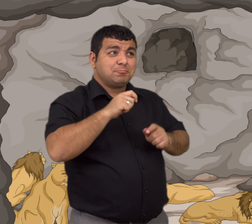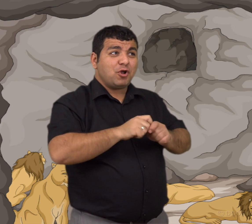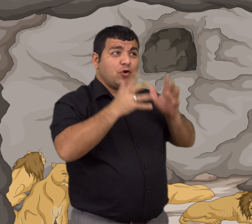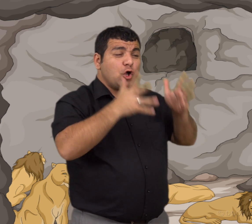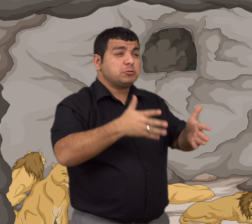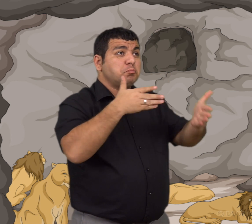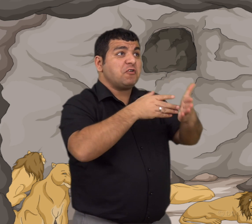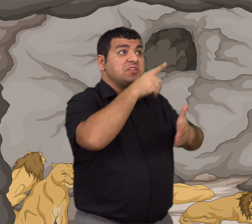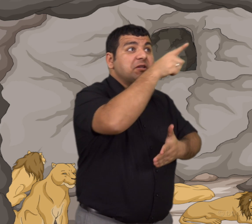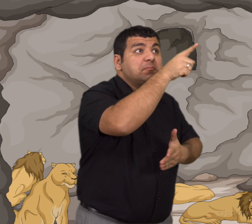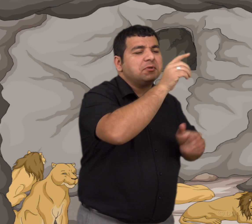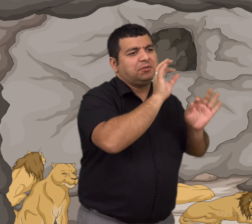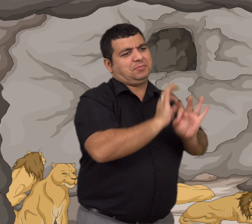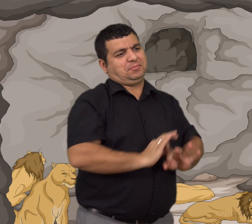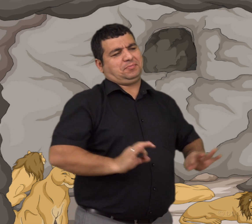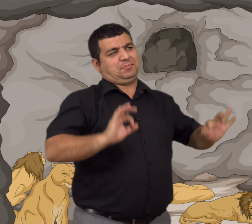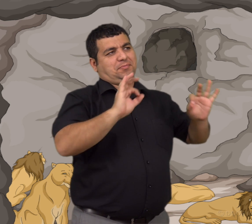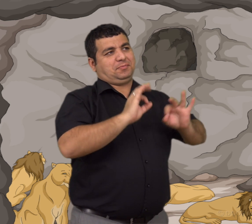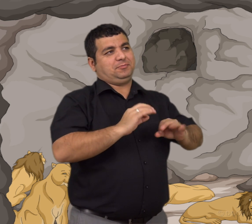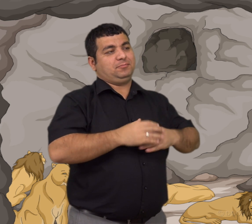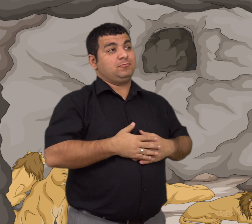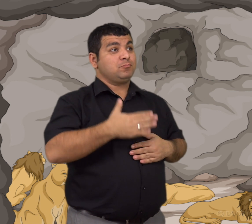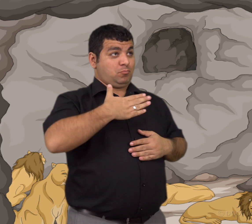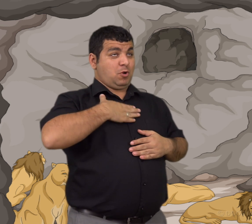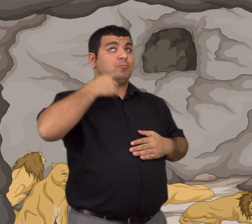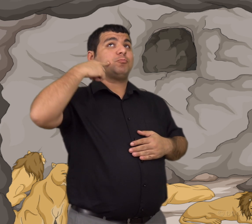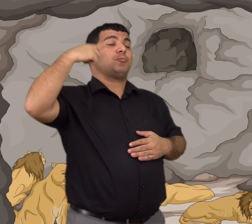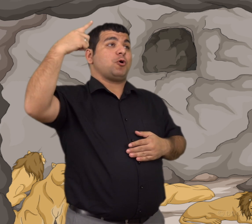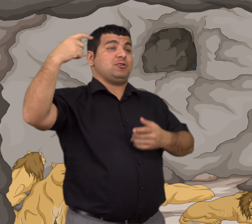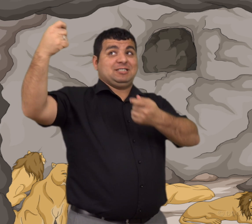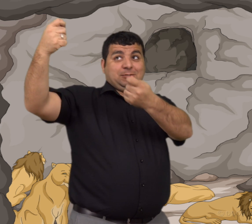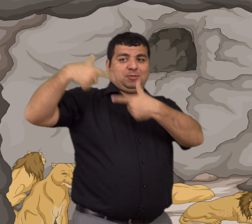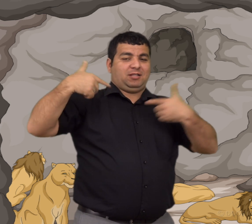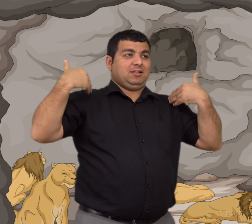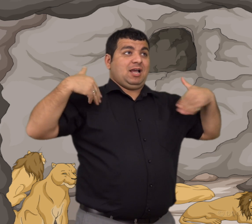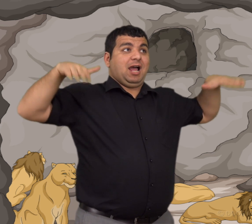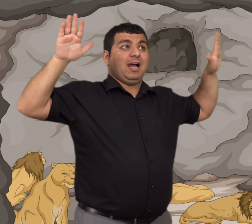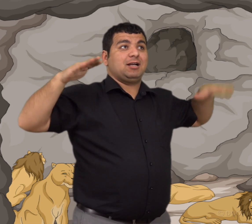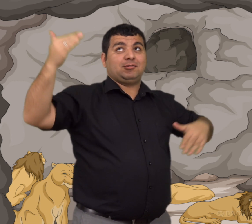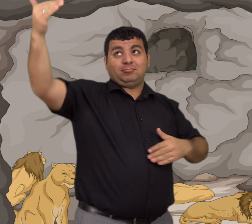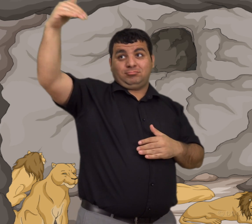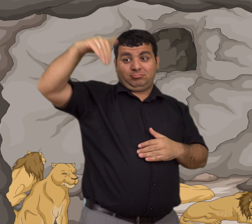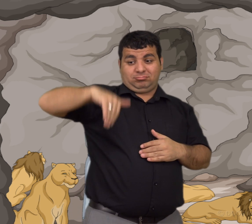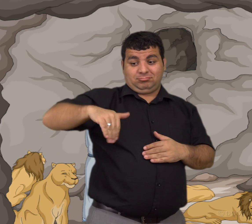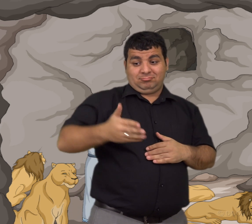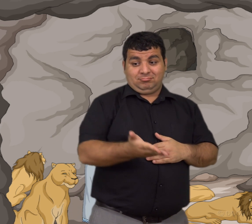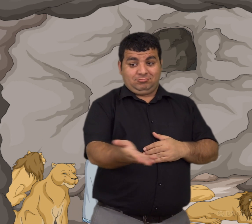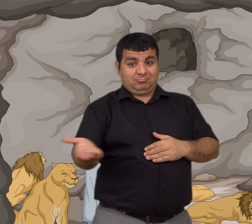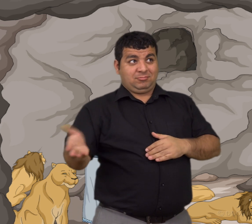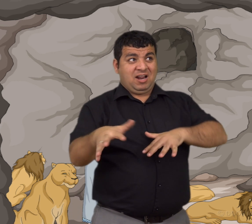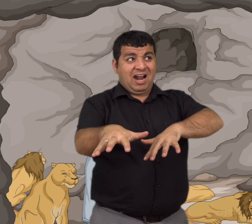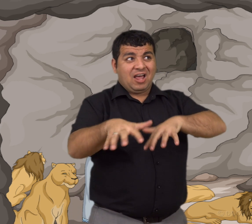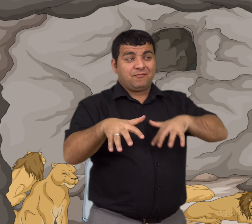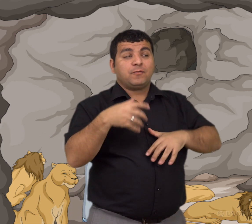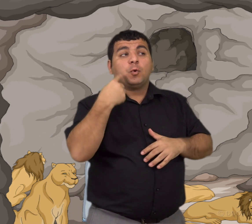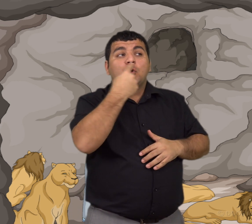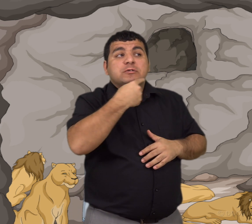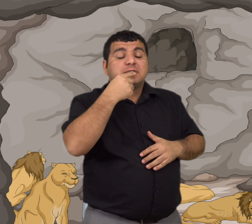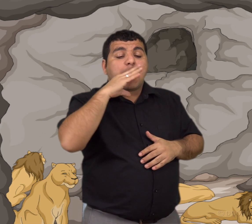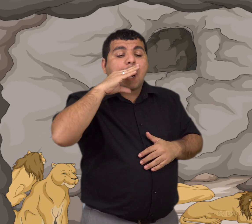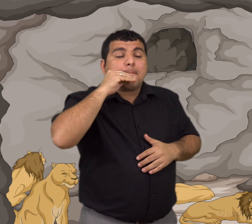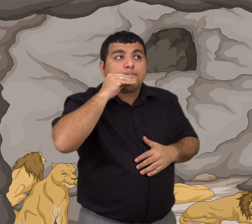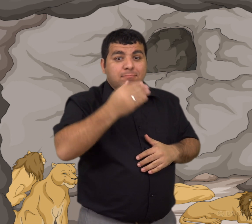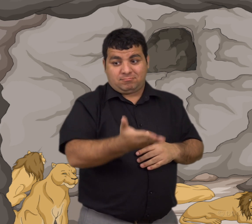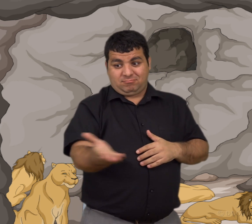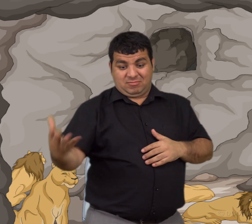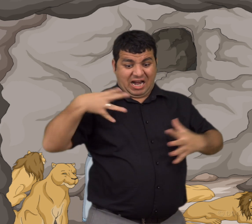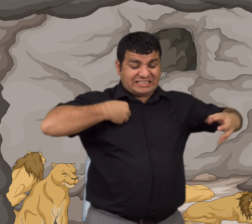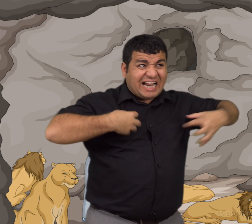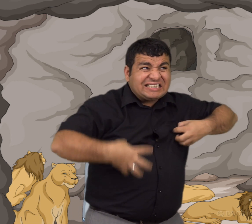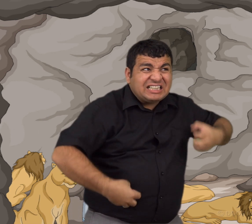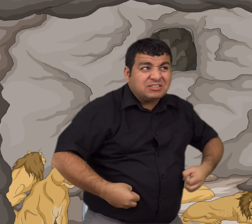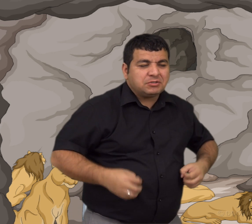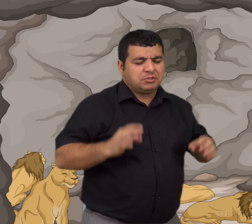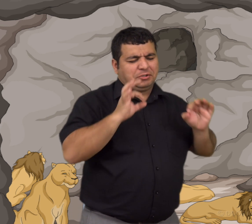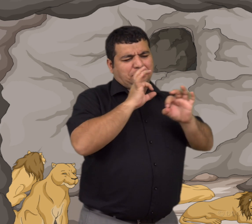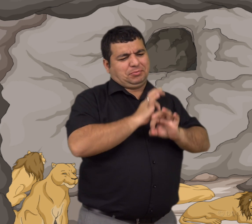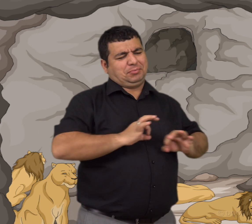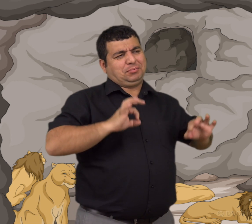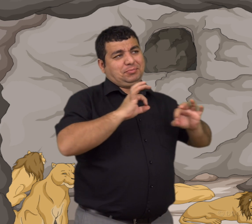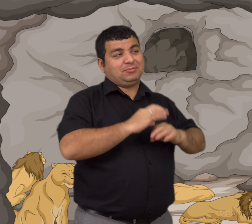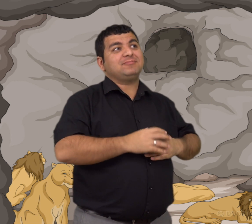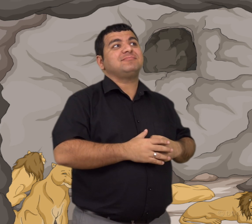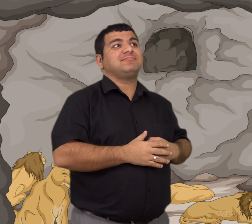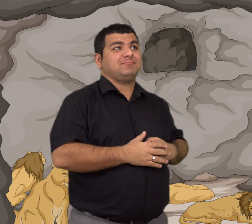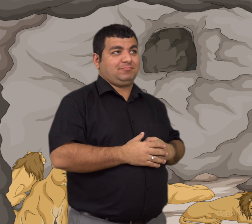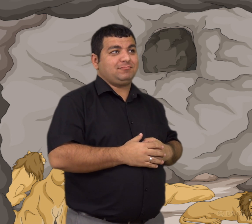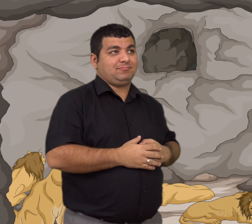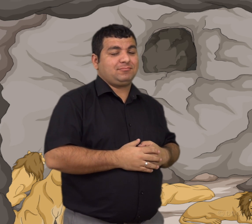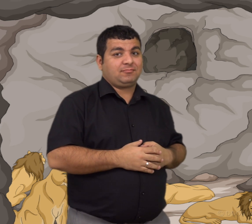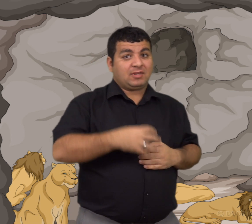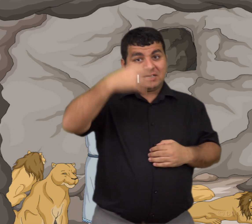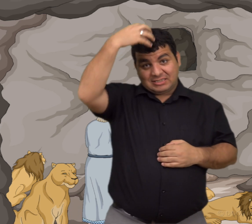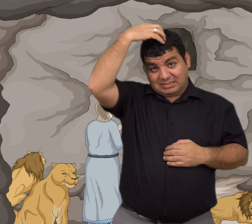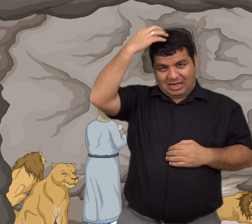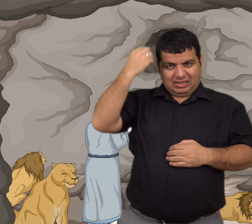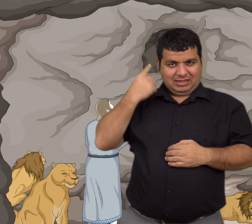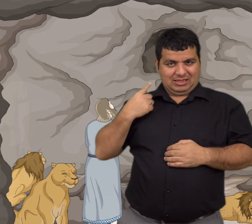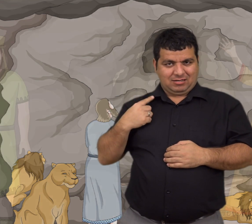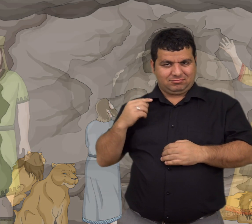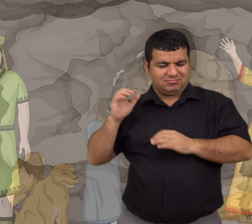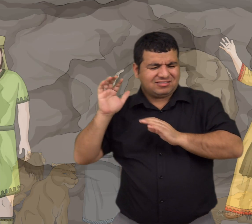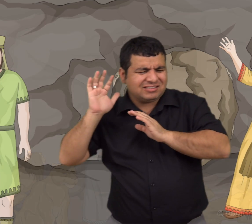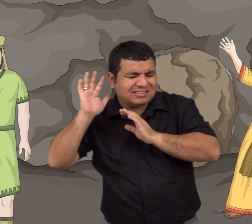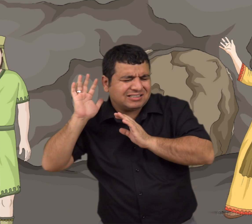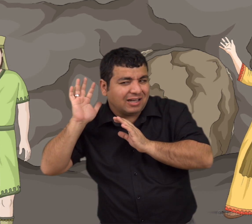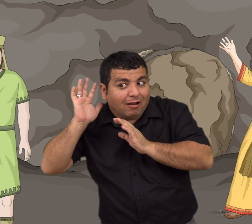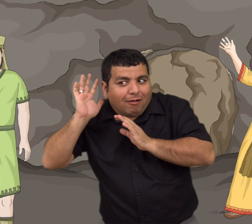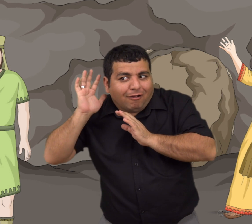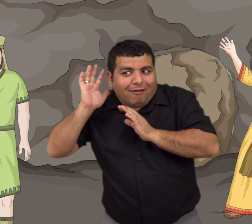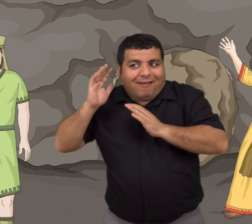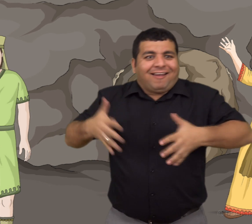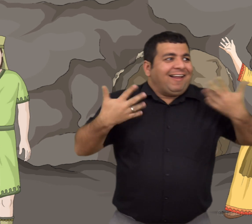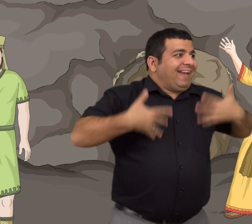They have not hurt me, for I was found innocent in His sight, and I have done no wrong against you, O king.”